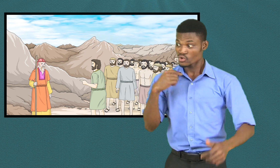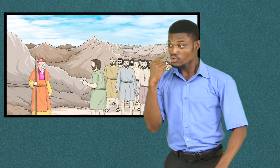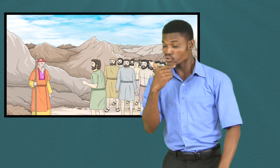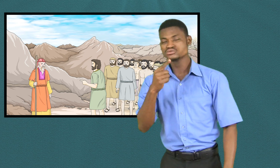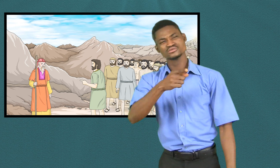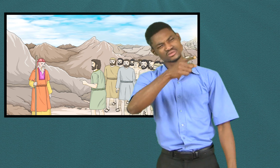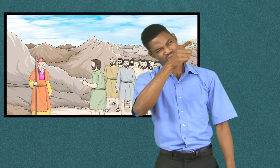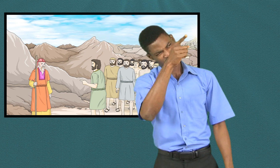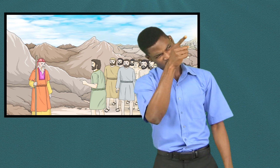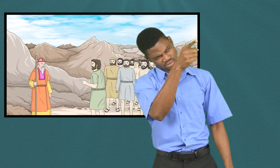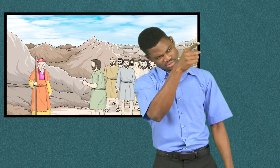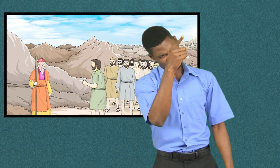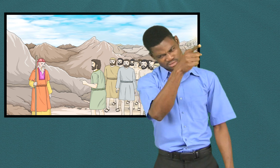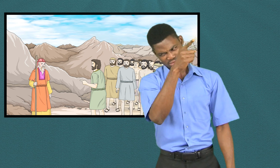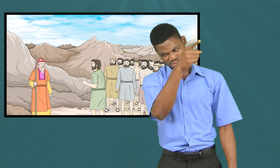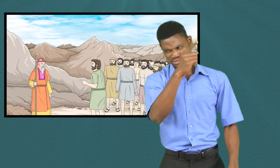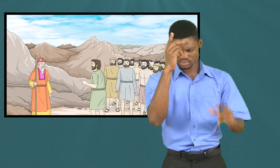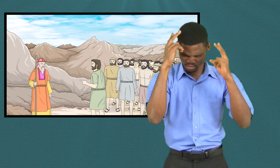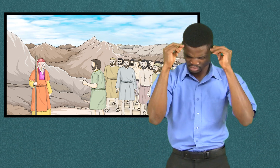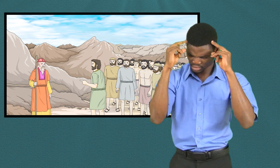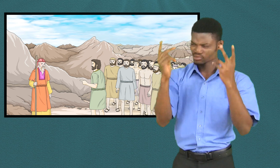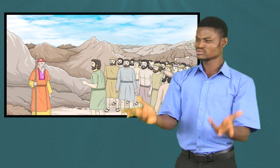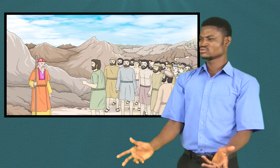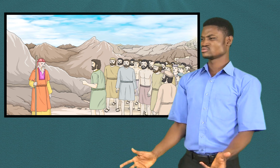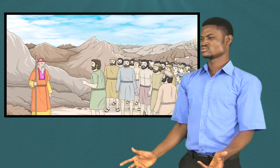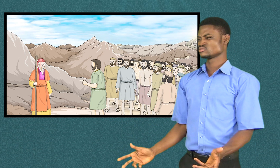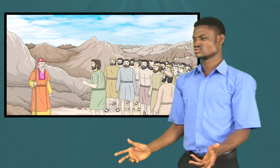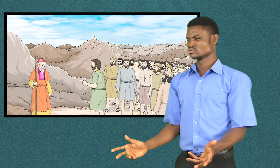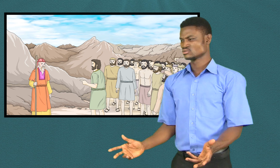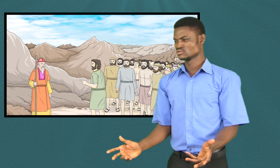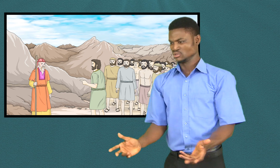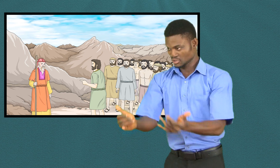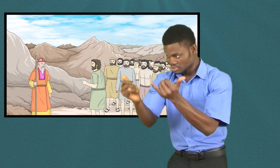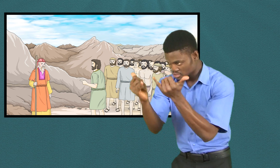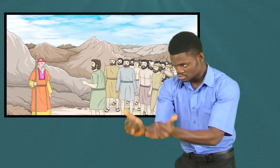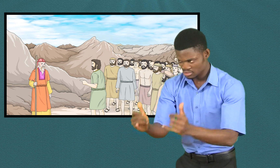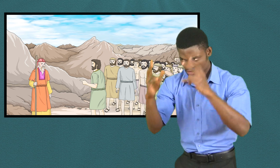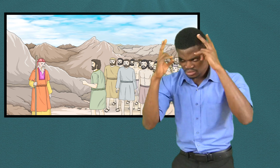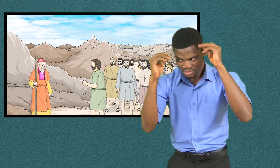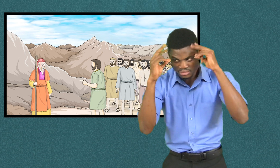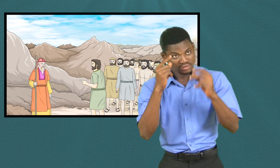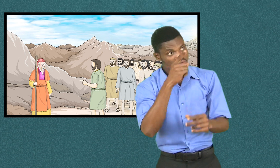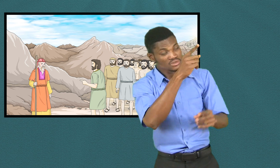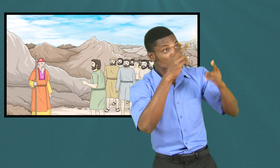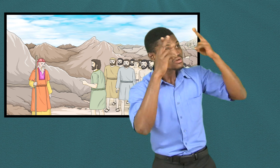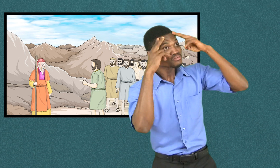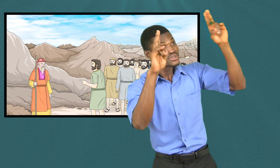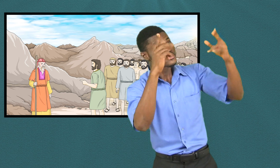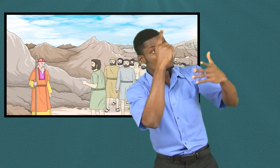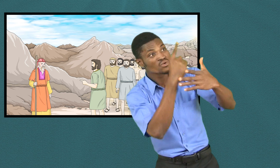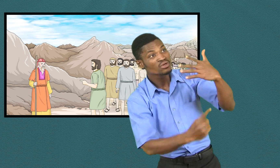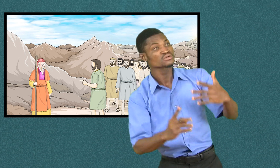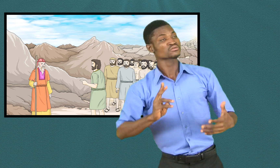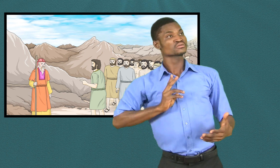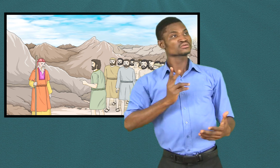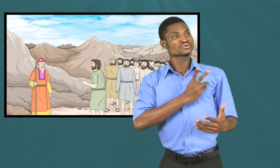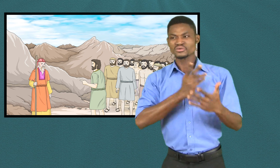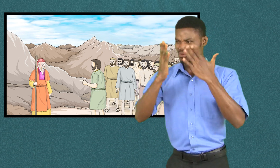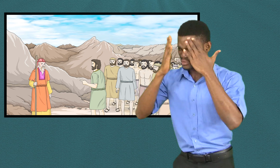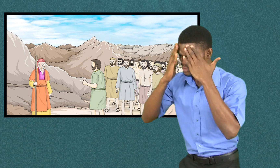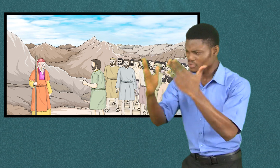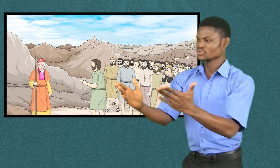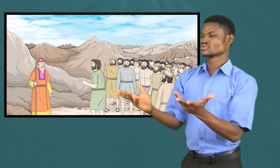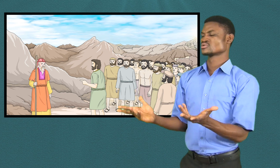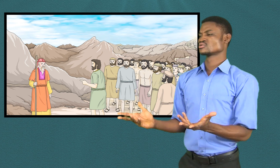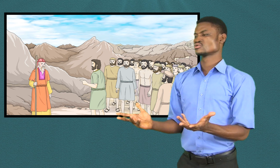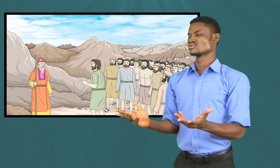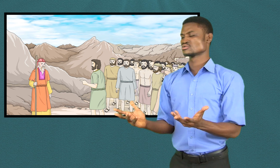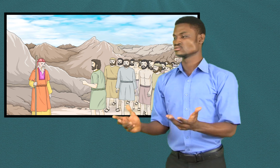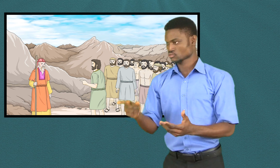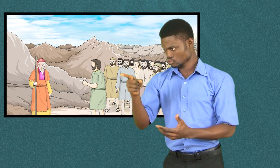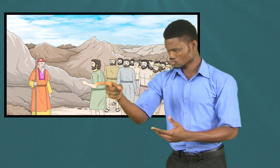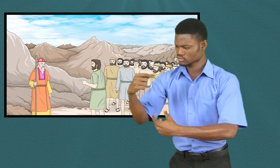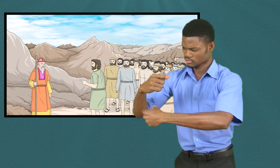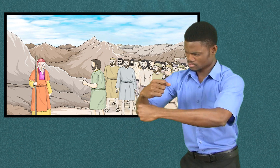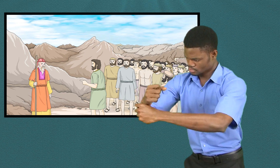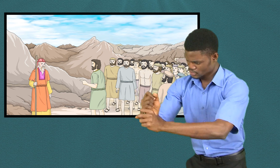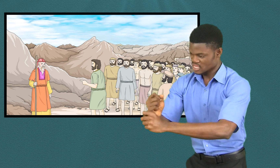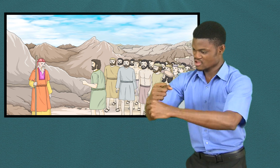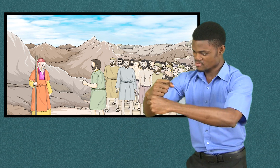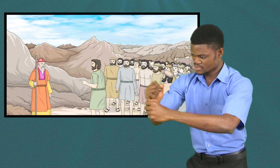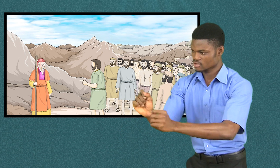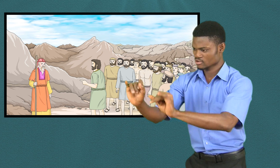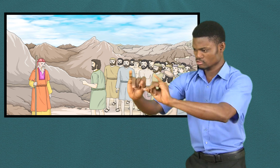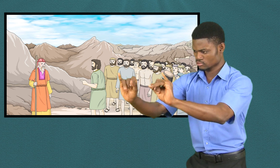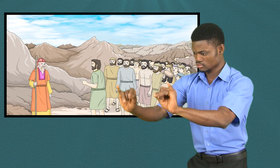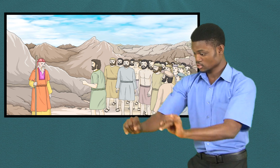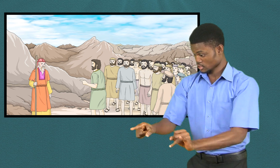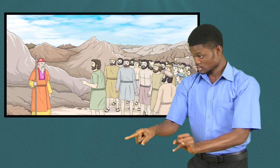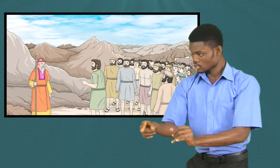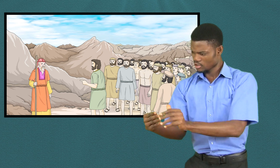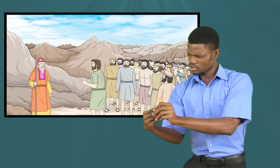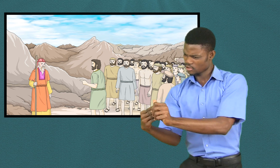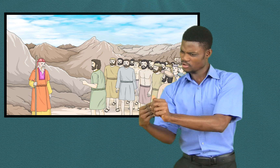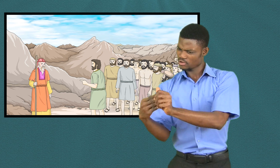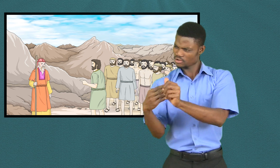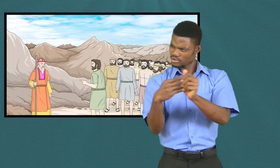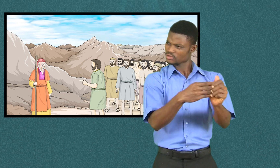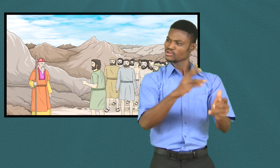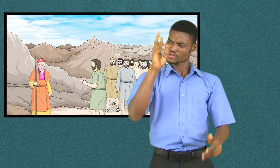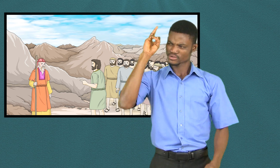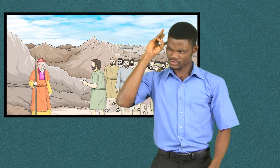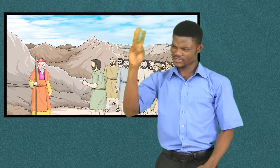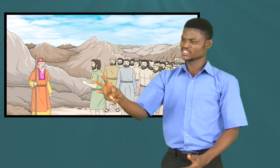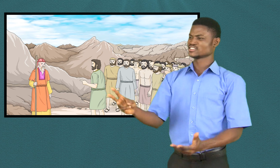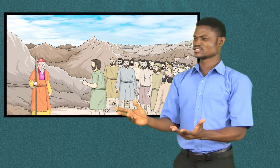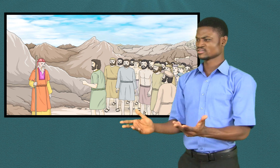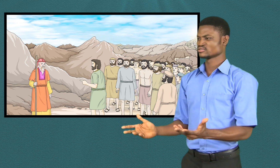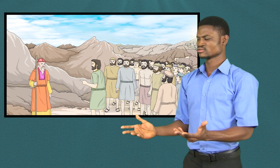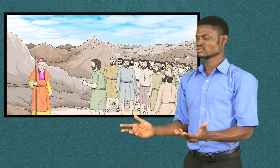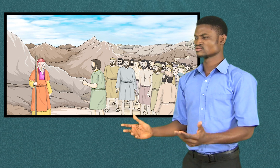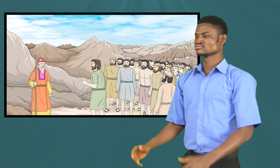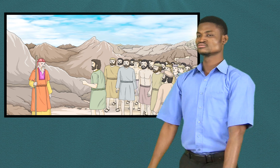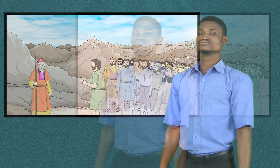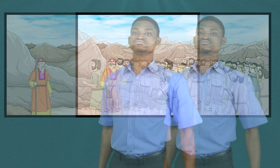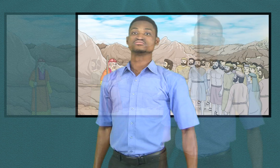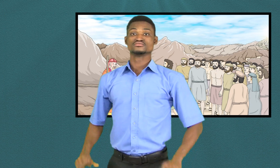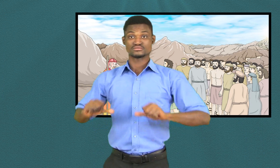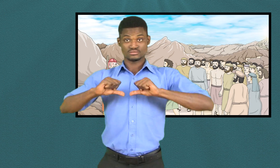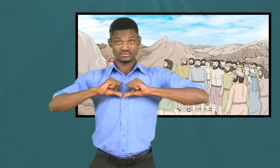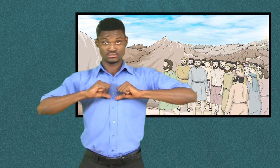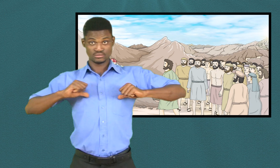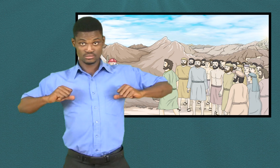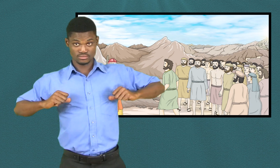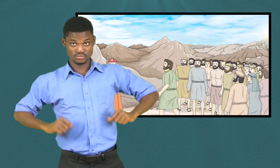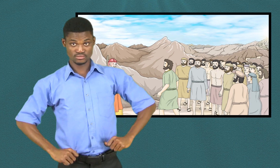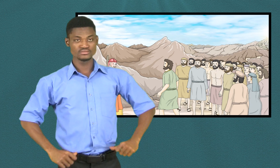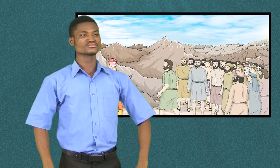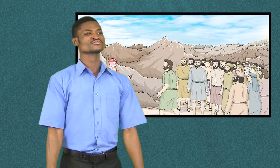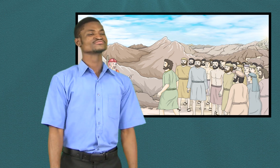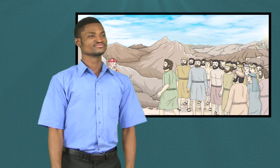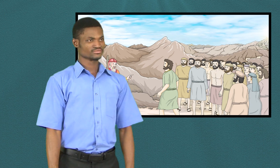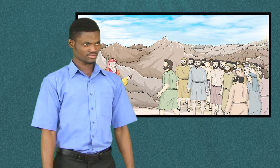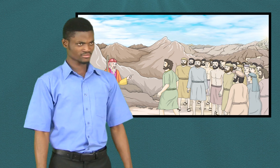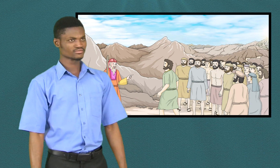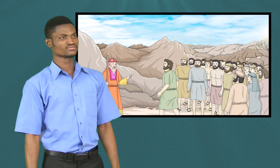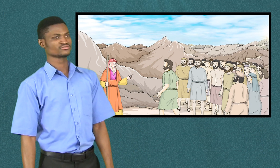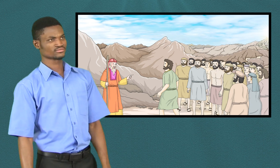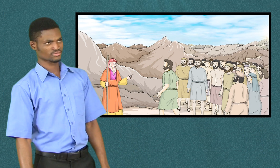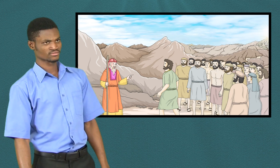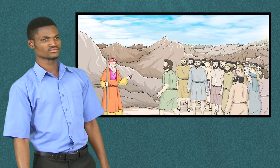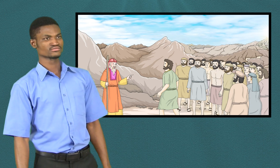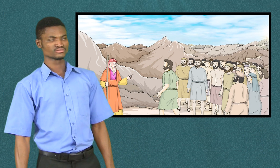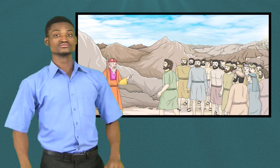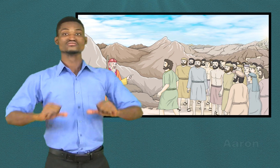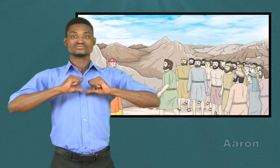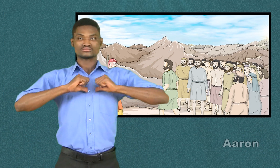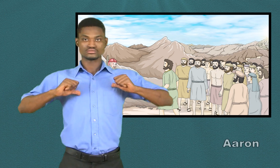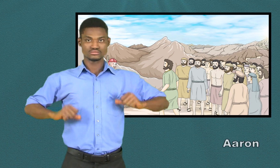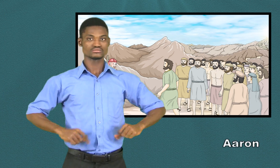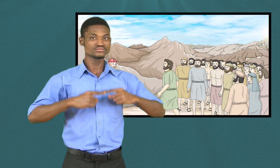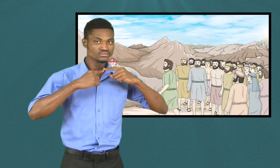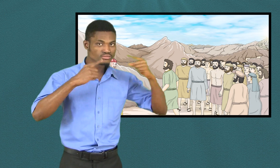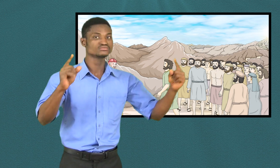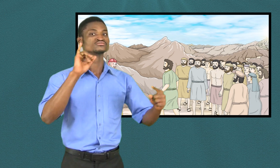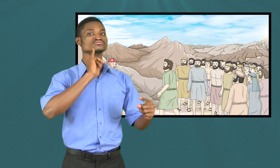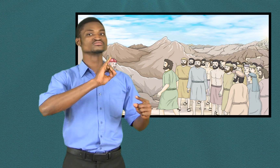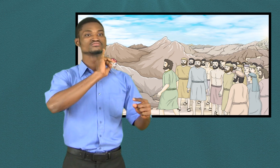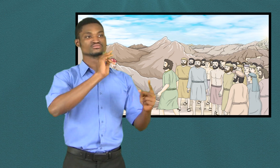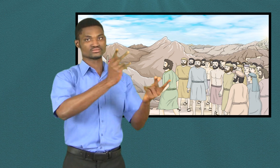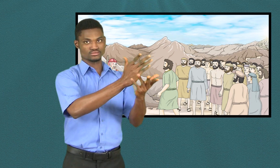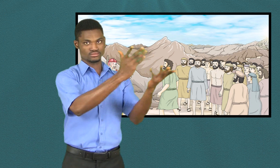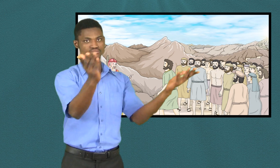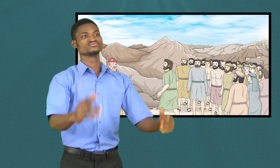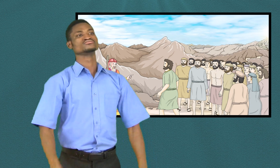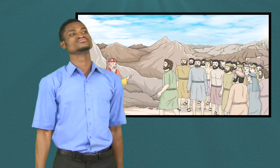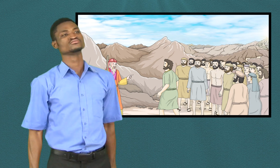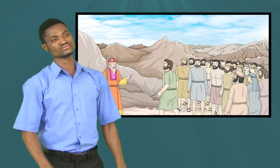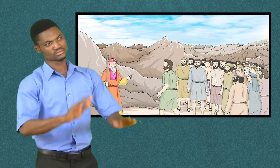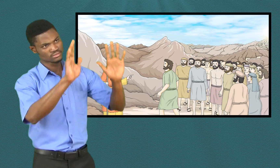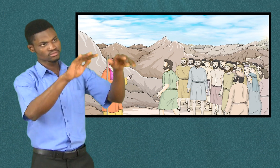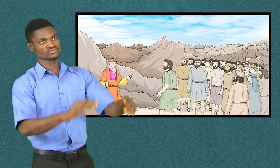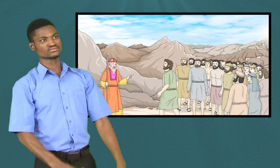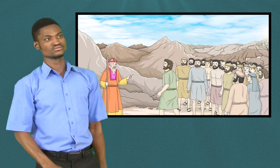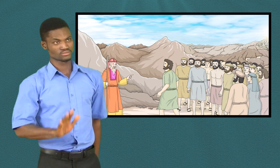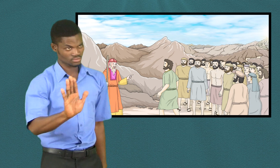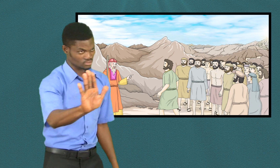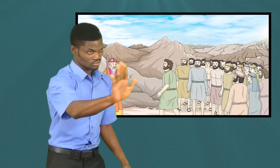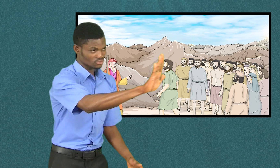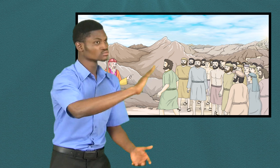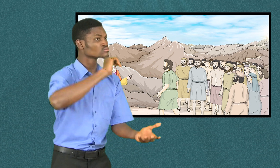As for this Moses who brought us up out of the land of Egypt, we do not know what has happened to him!”